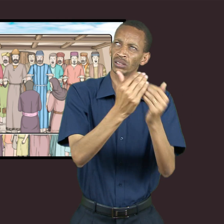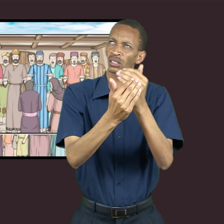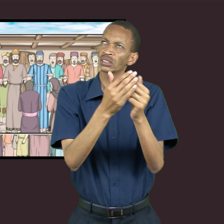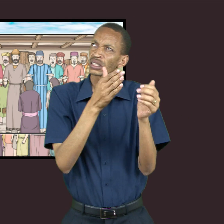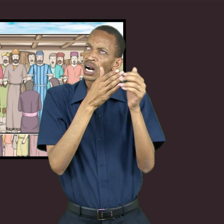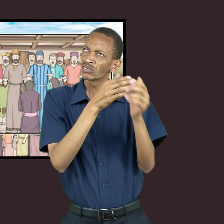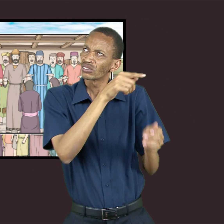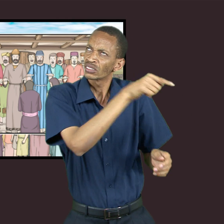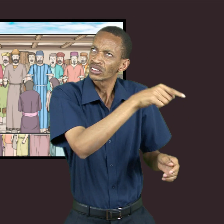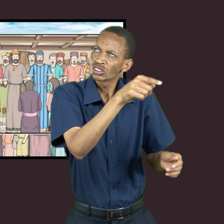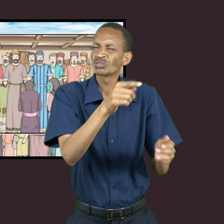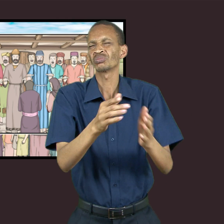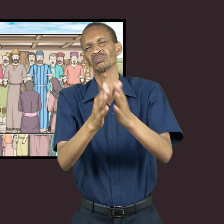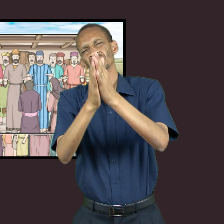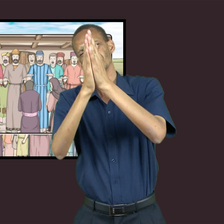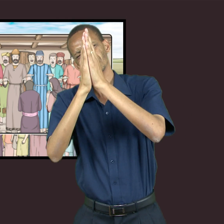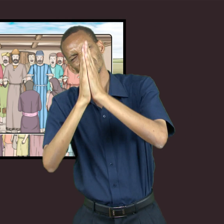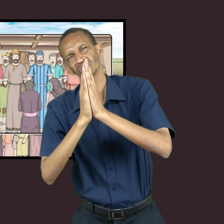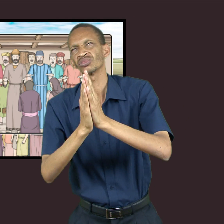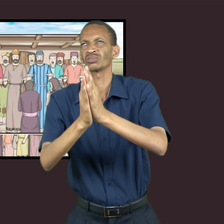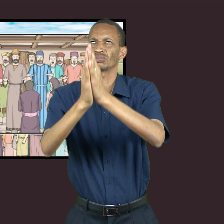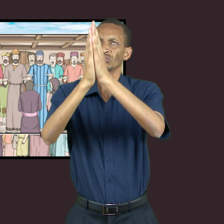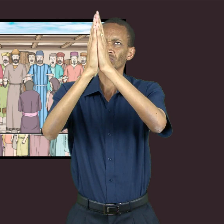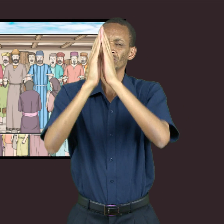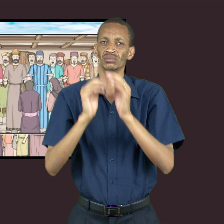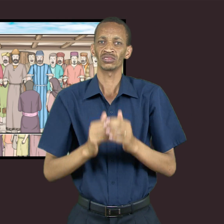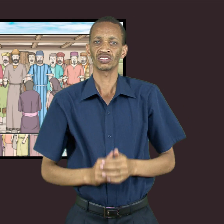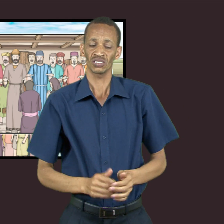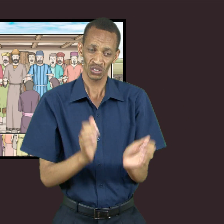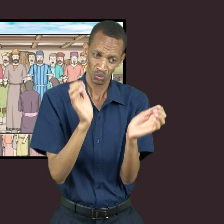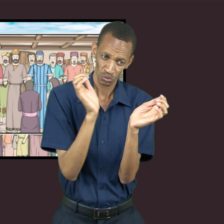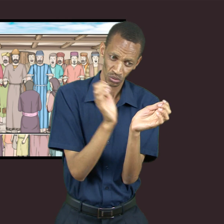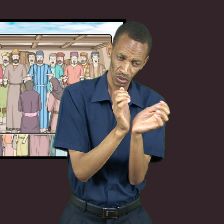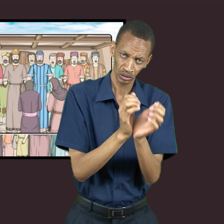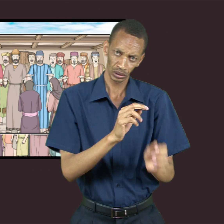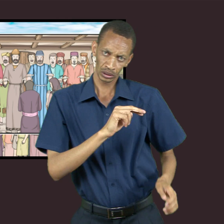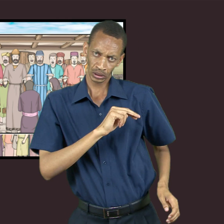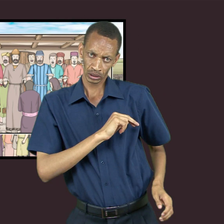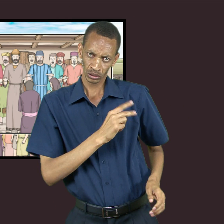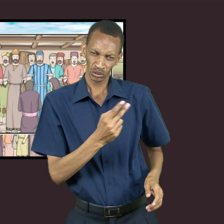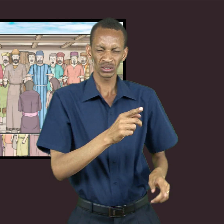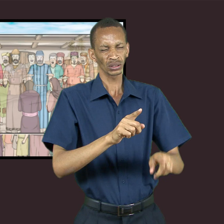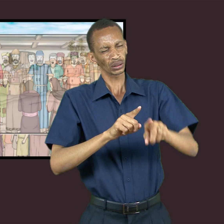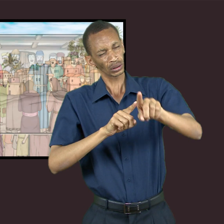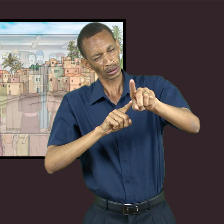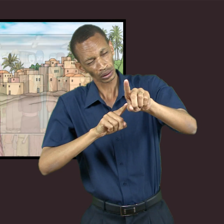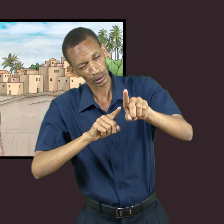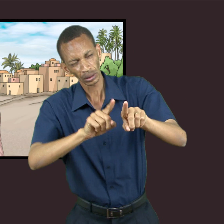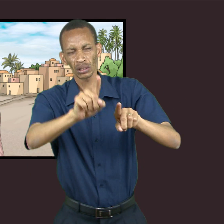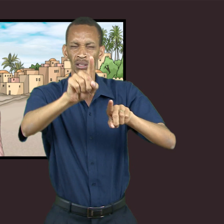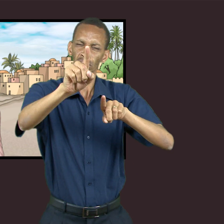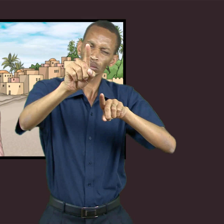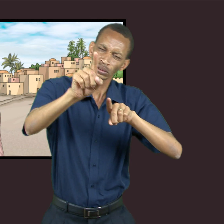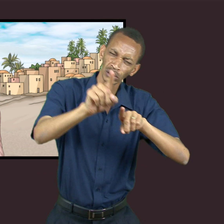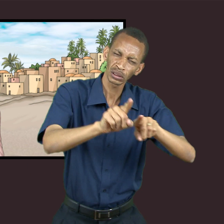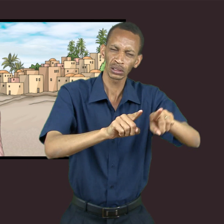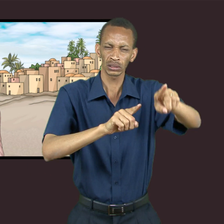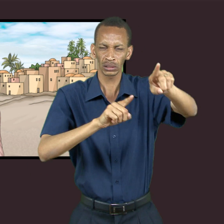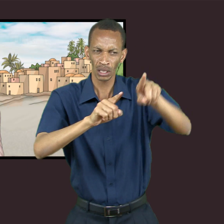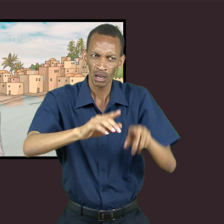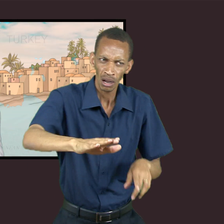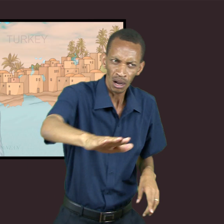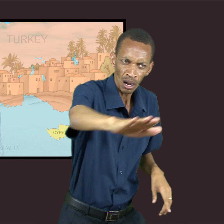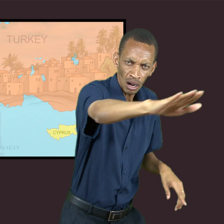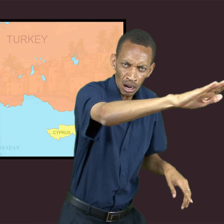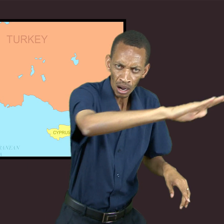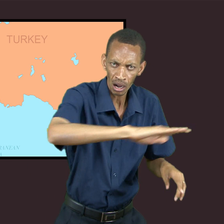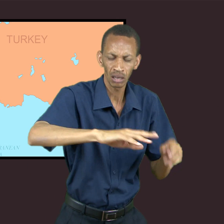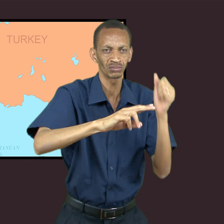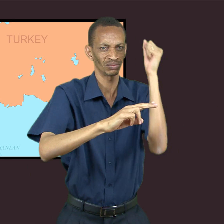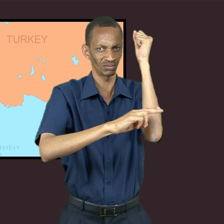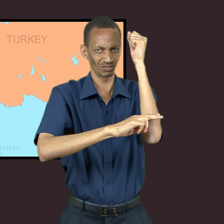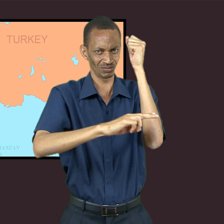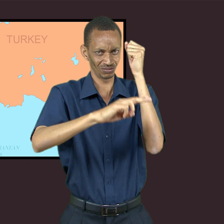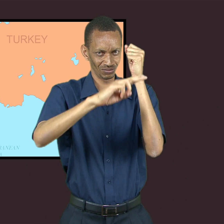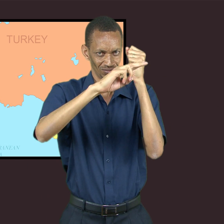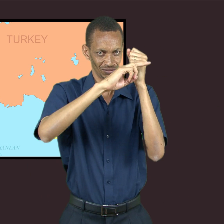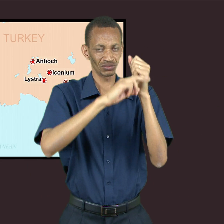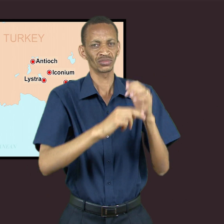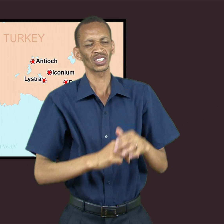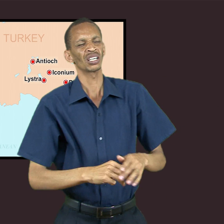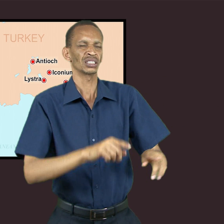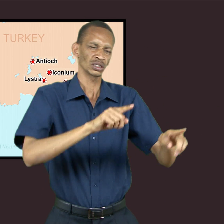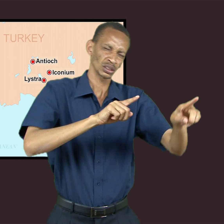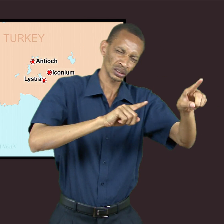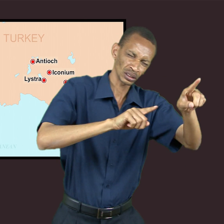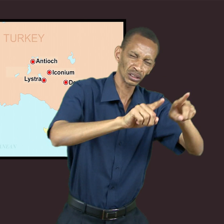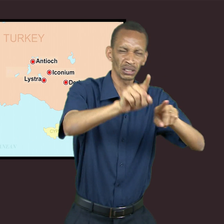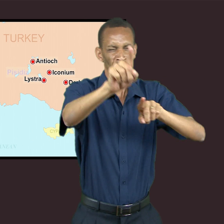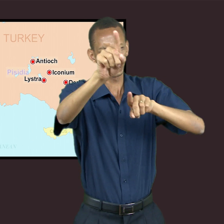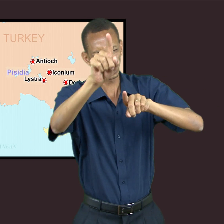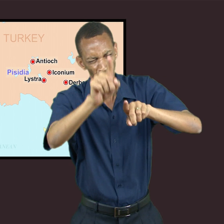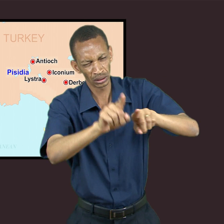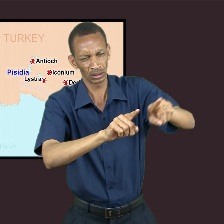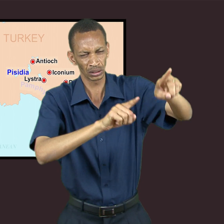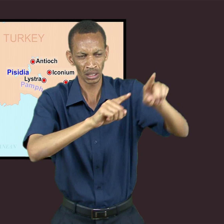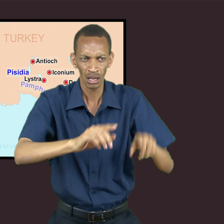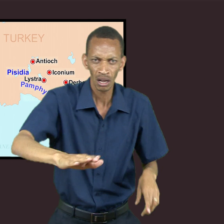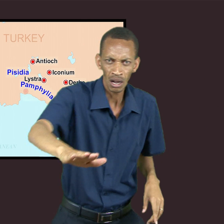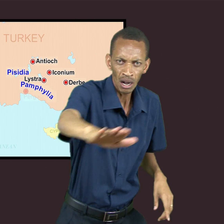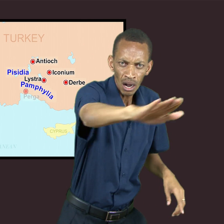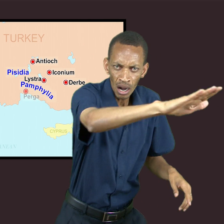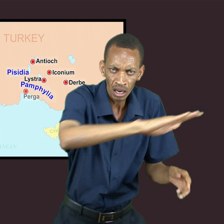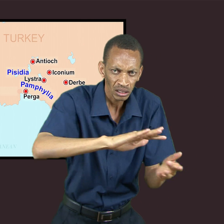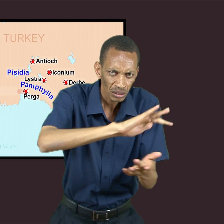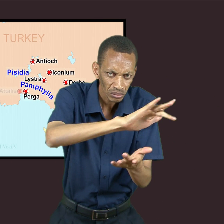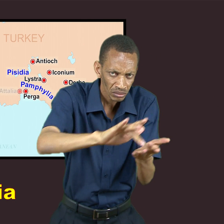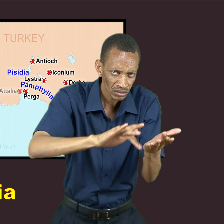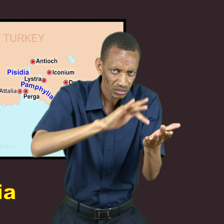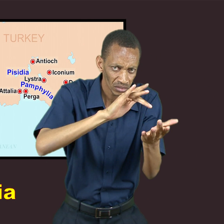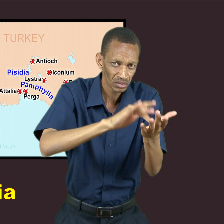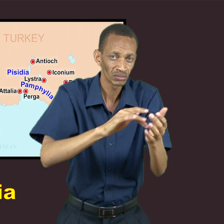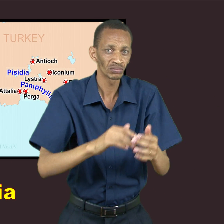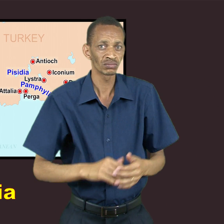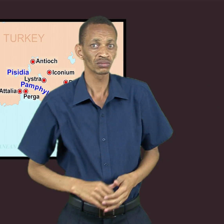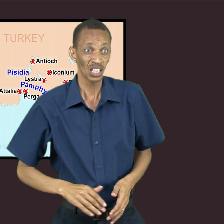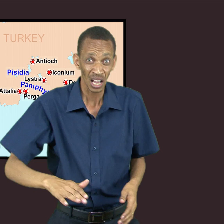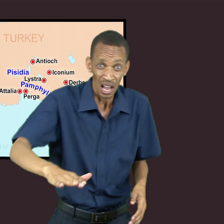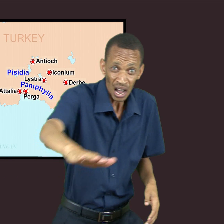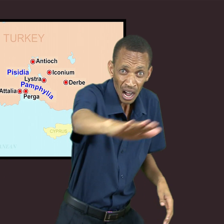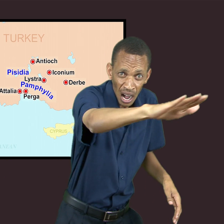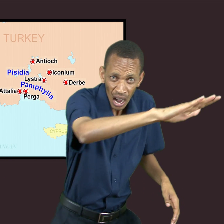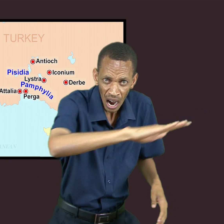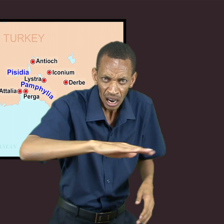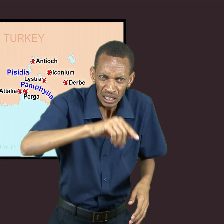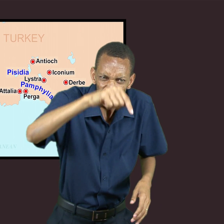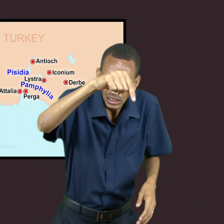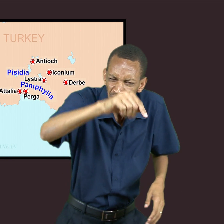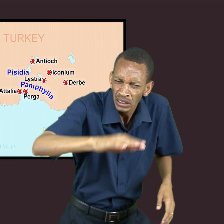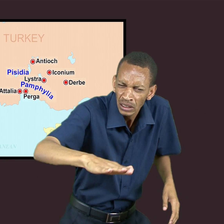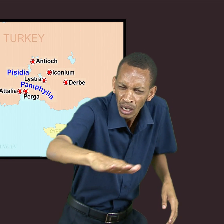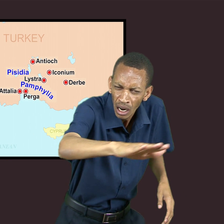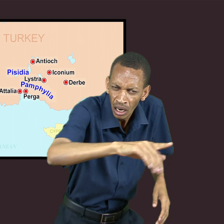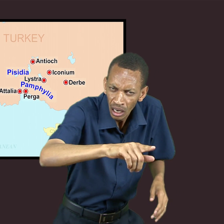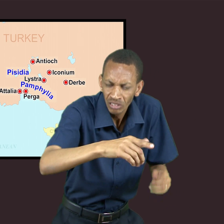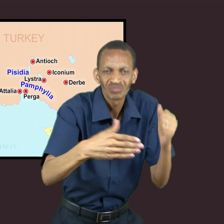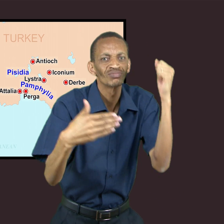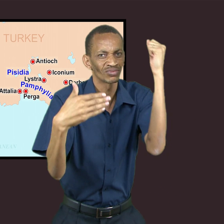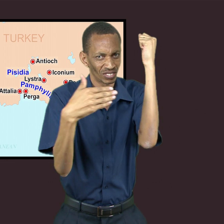After passing through Pisidia, they came to Pamphylia.